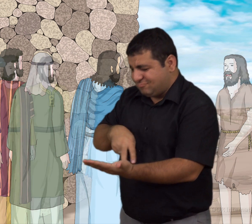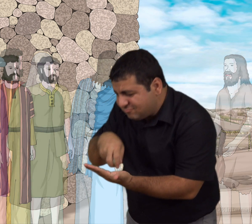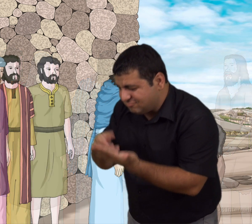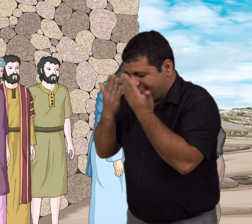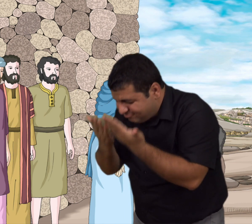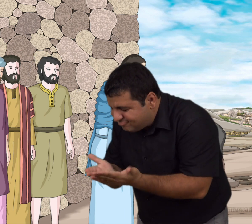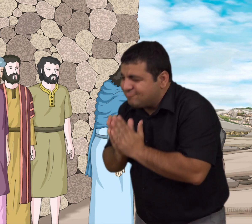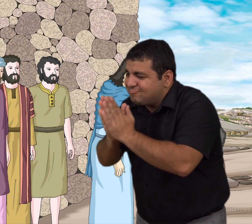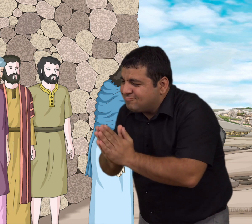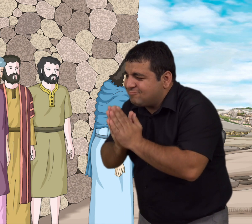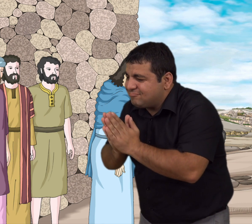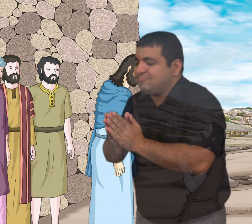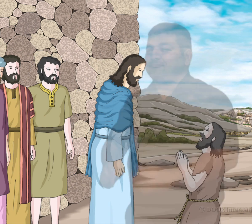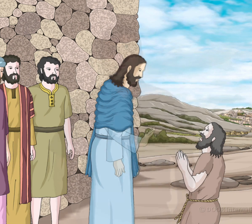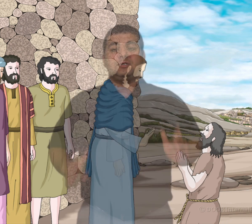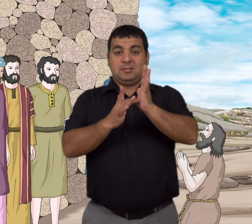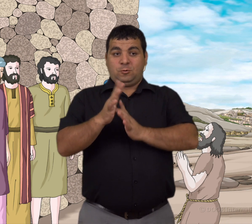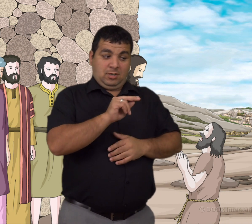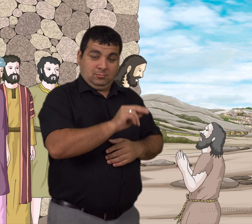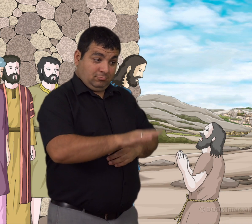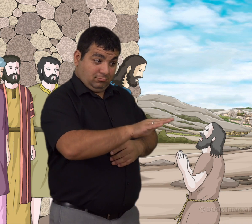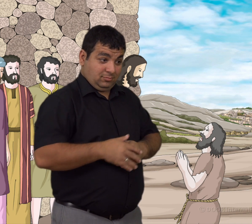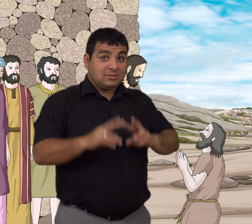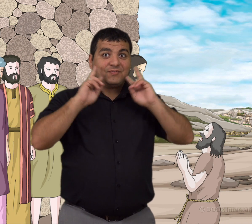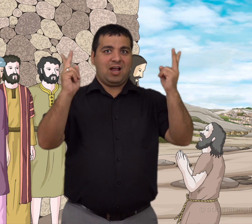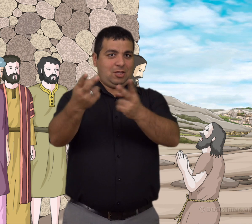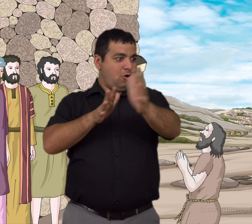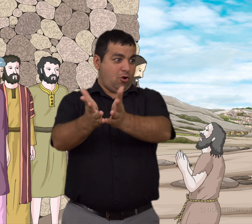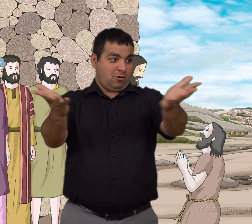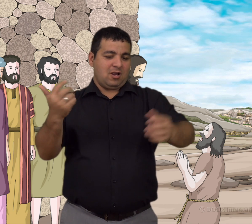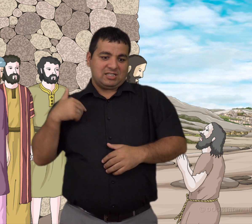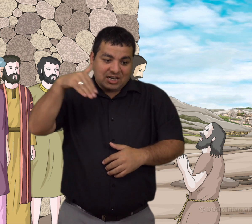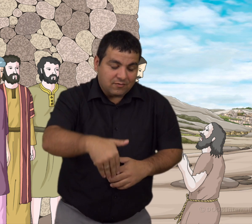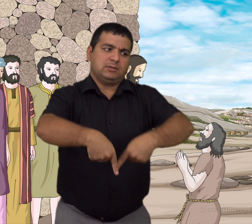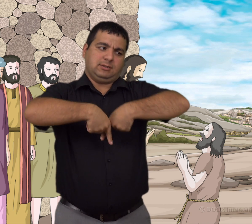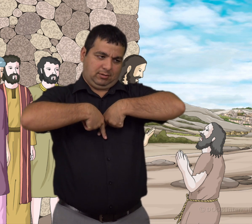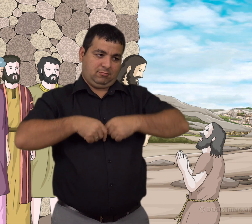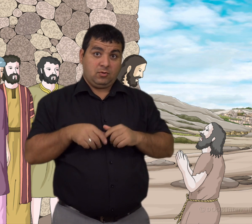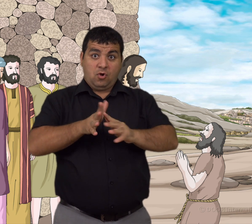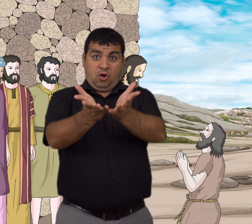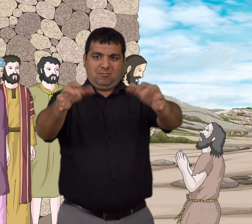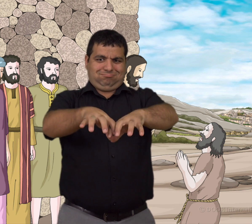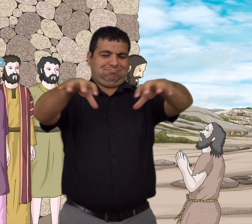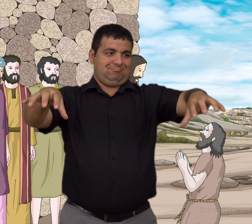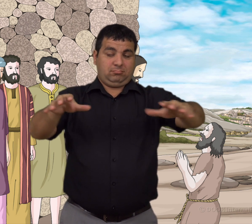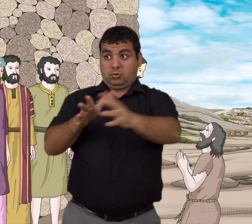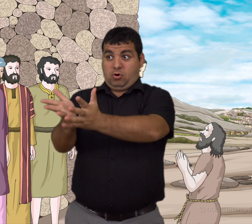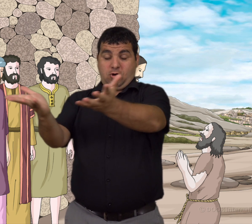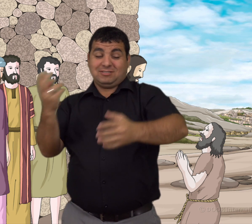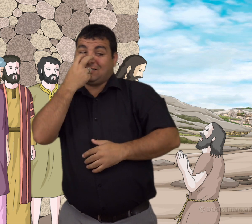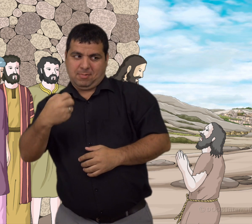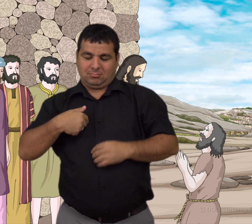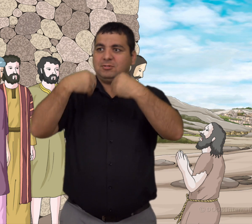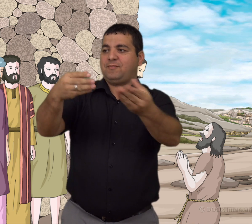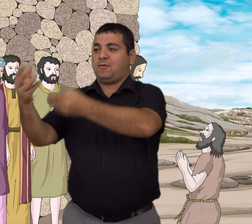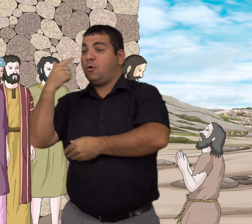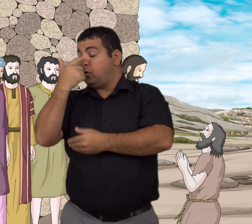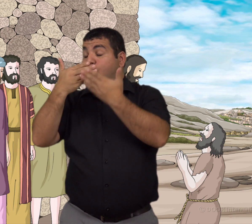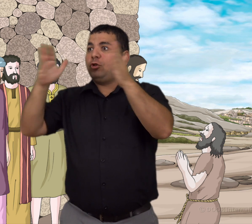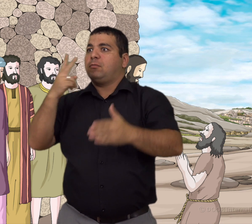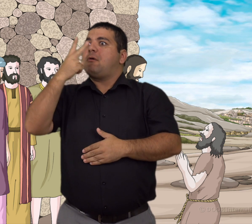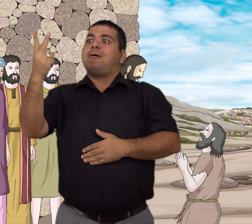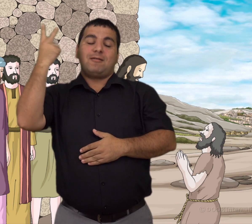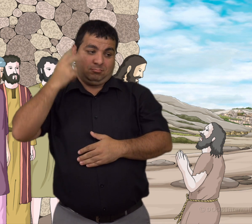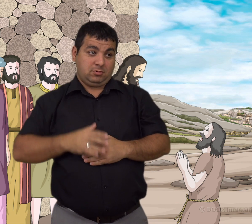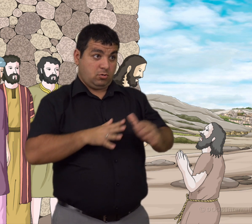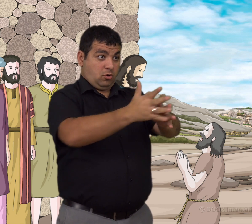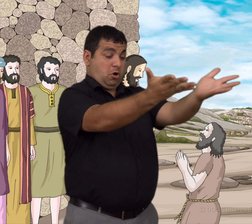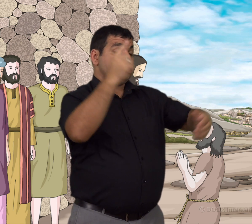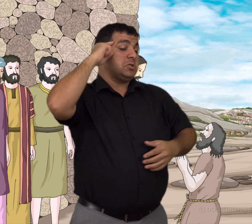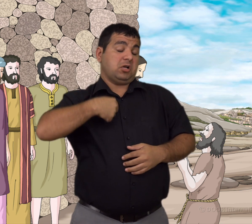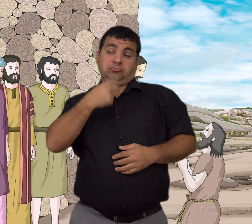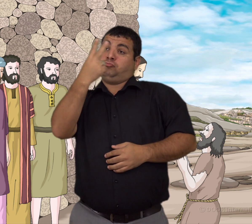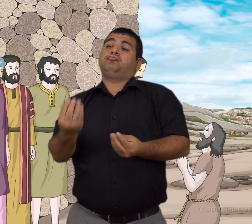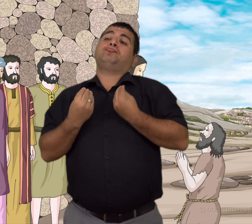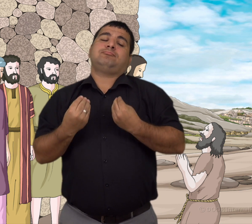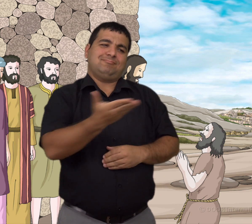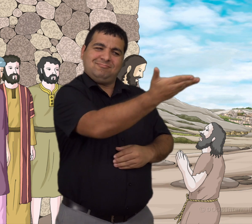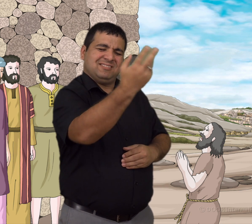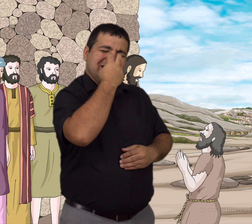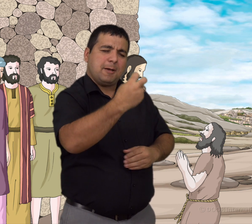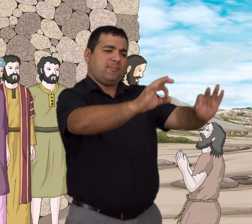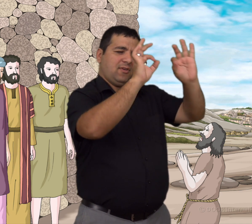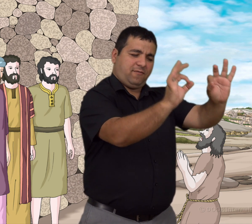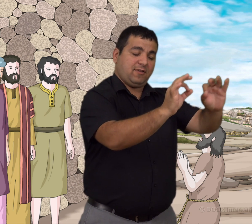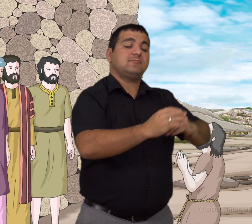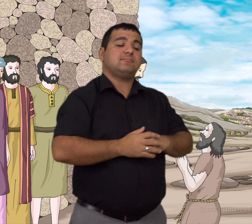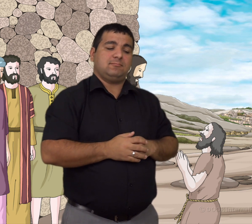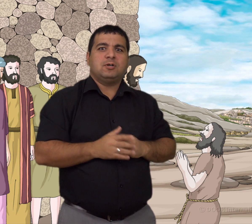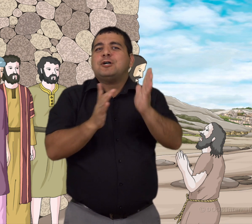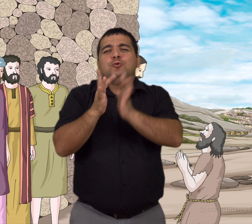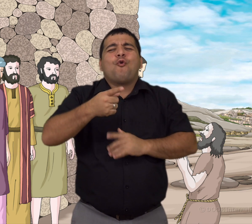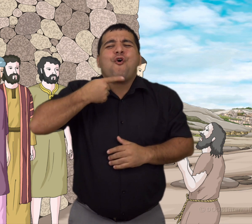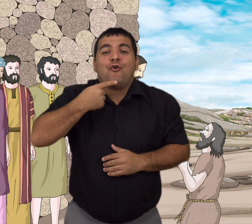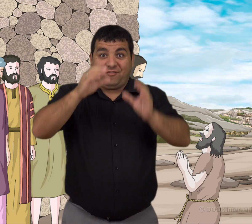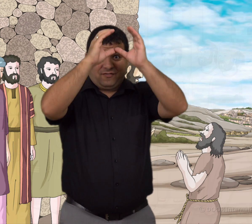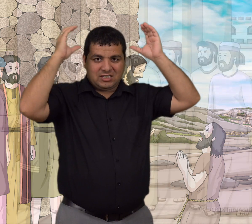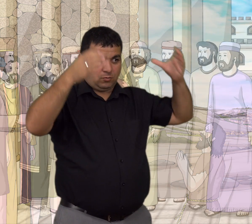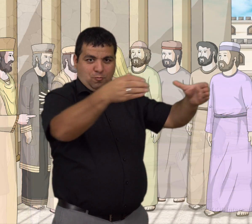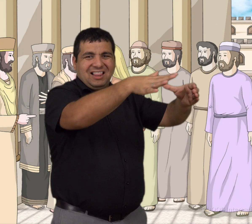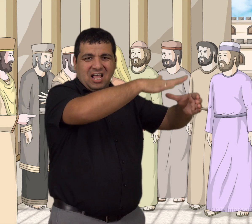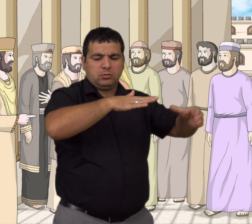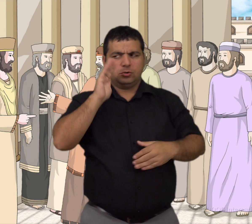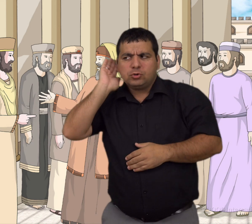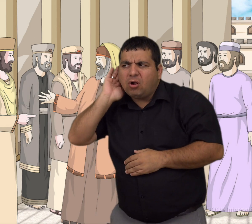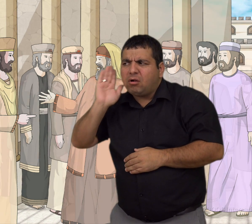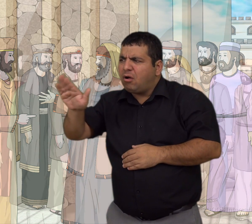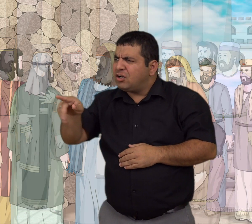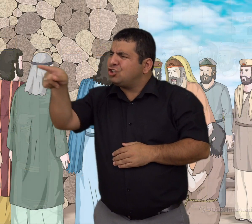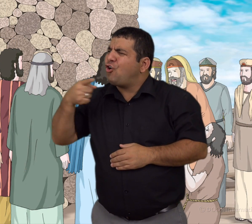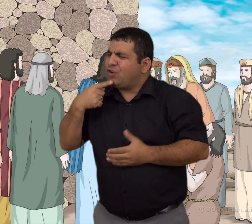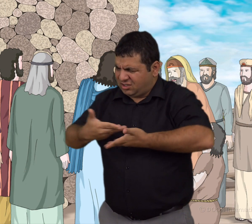Then Jesus declared, “For judgment I have come into this world, so that the blind may see and those who see may become blind.”